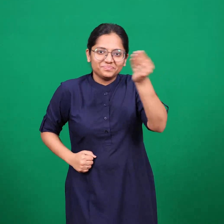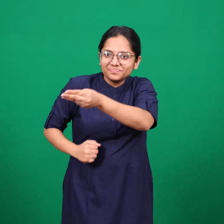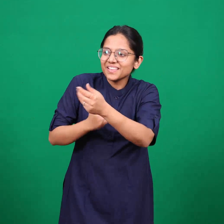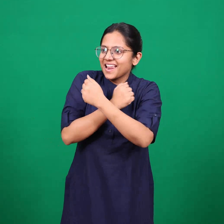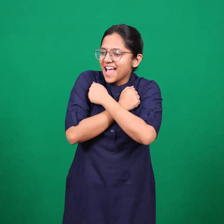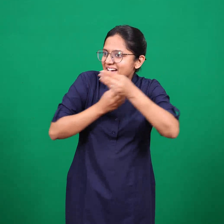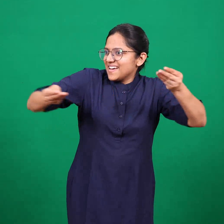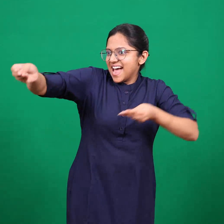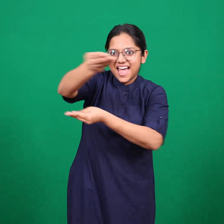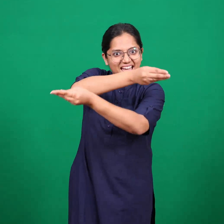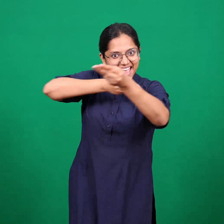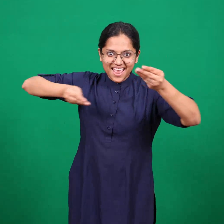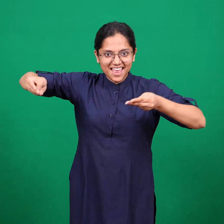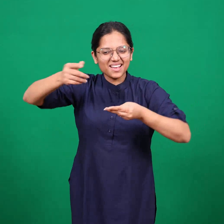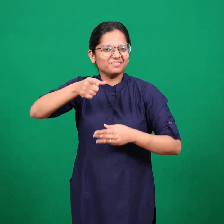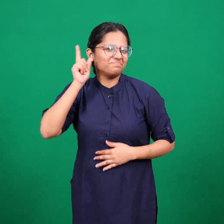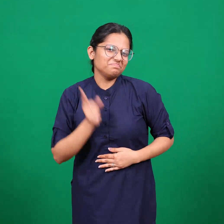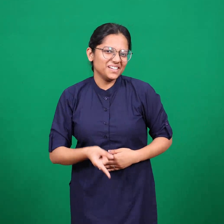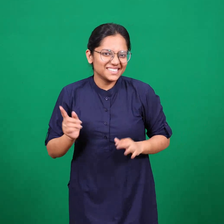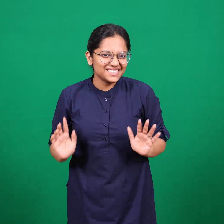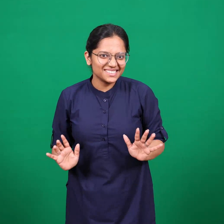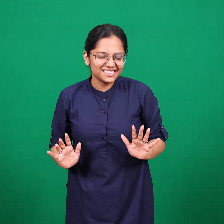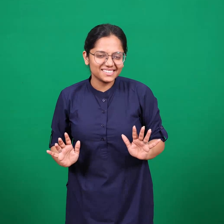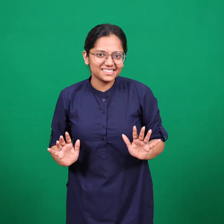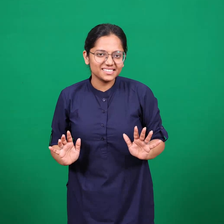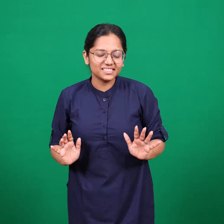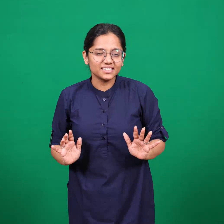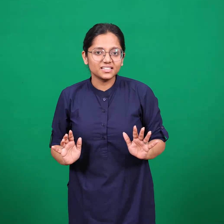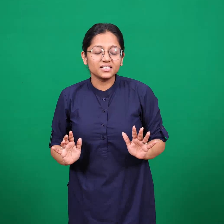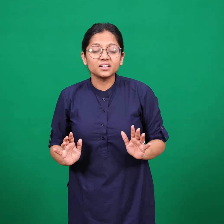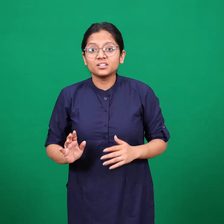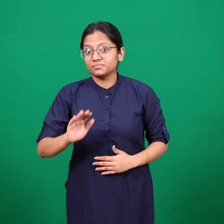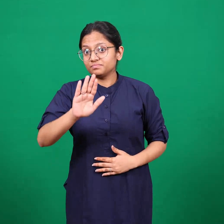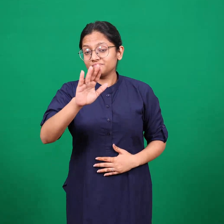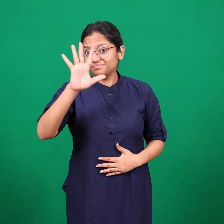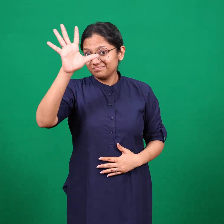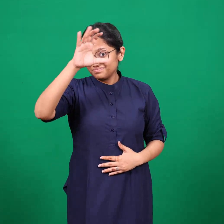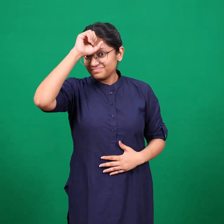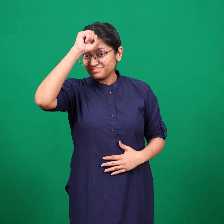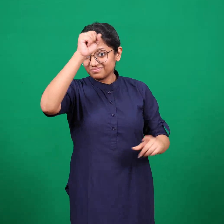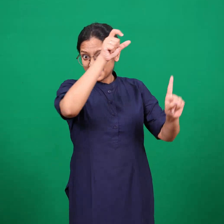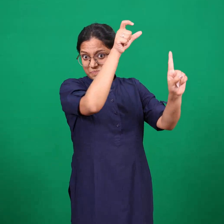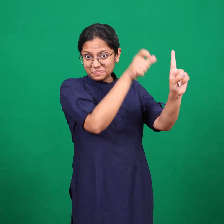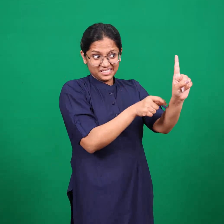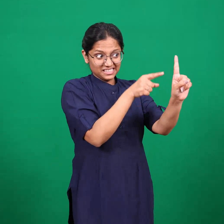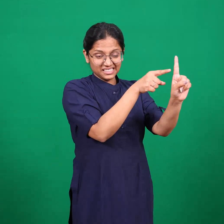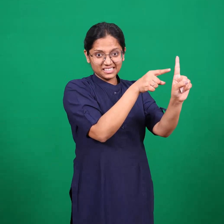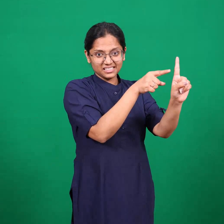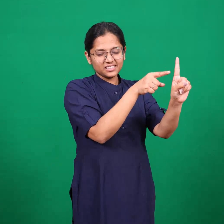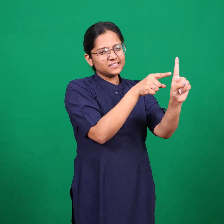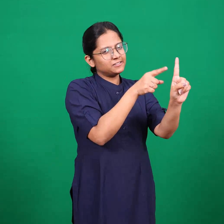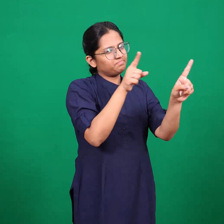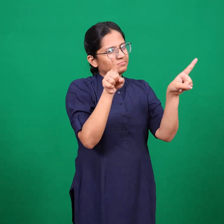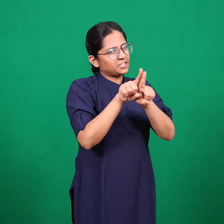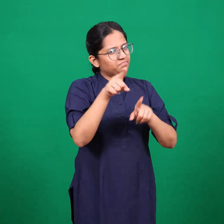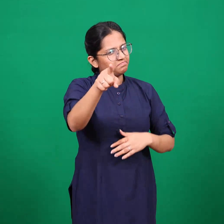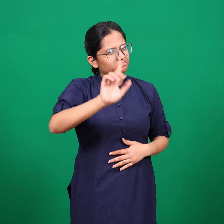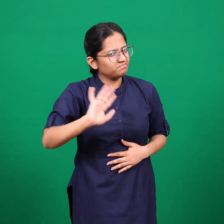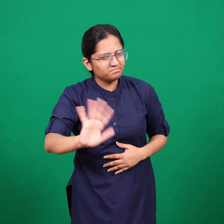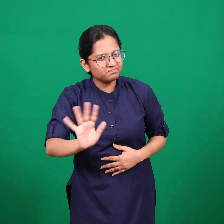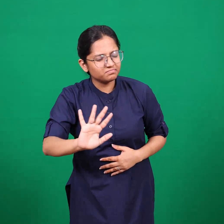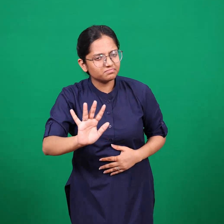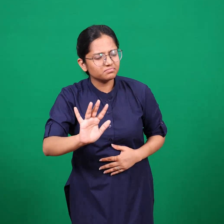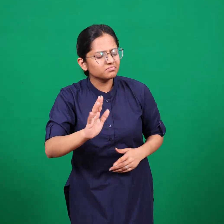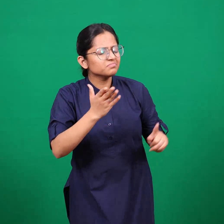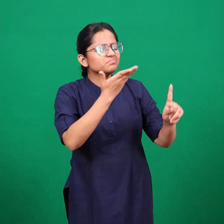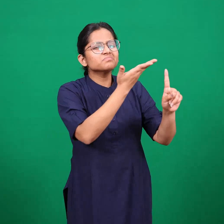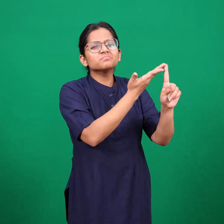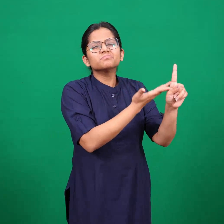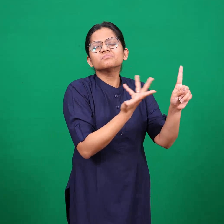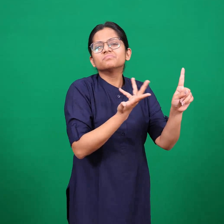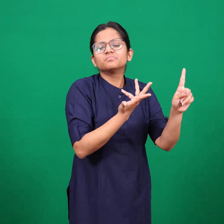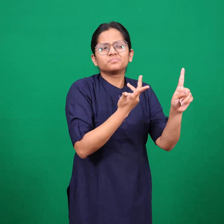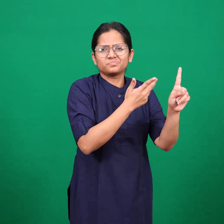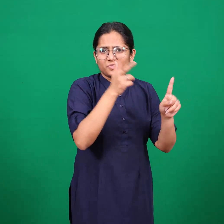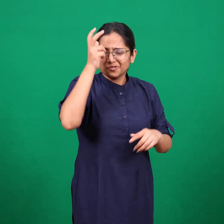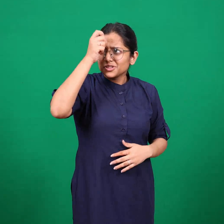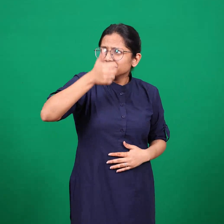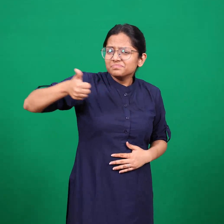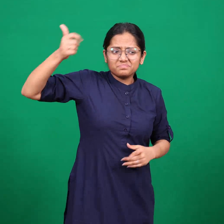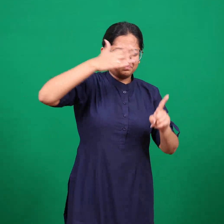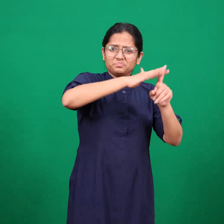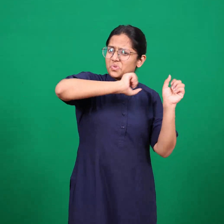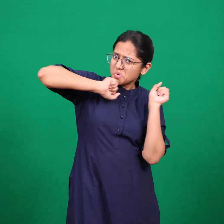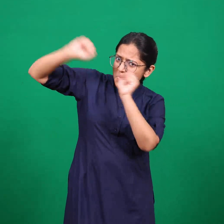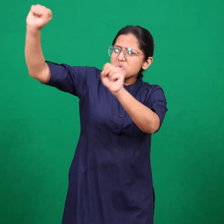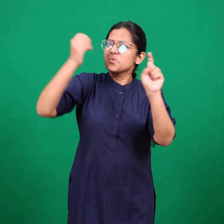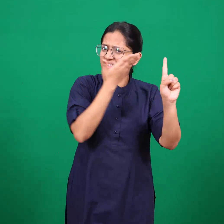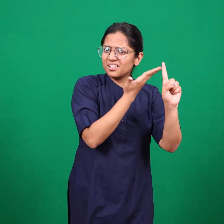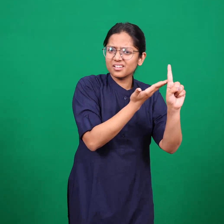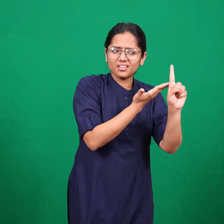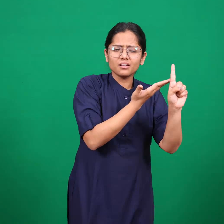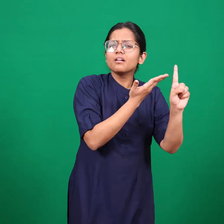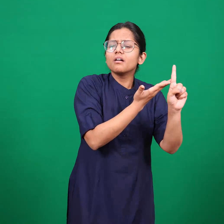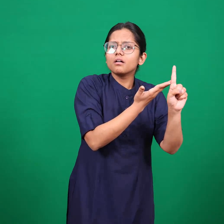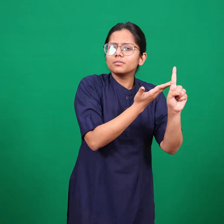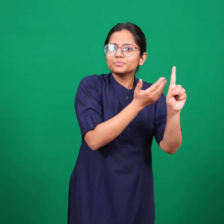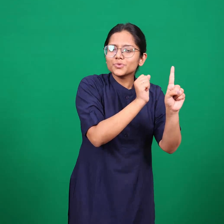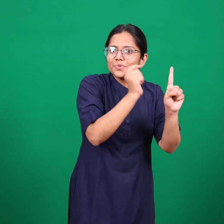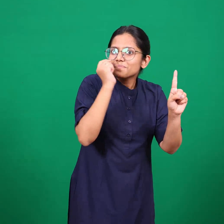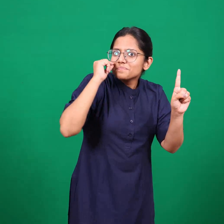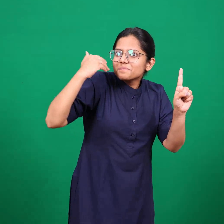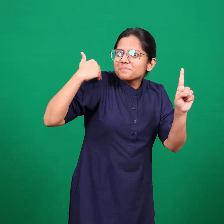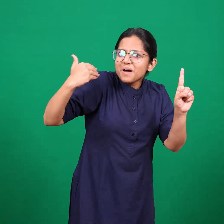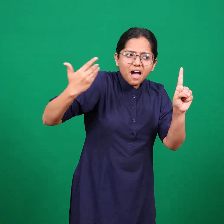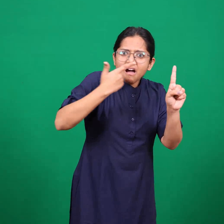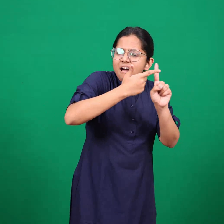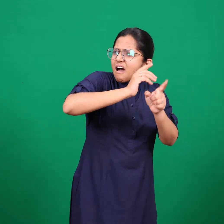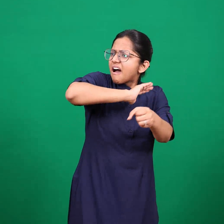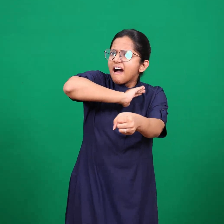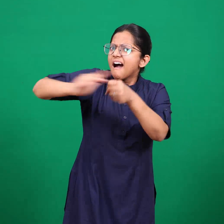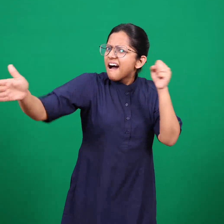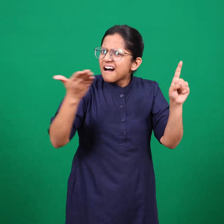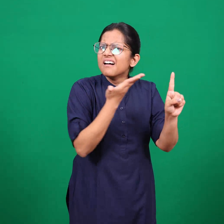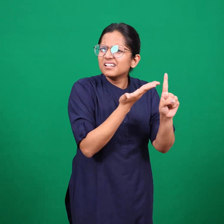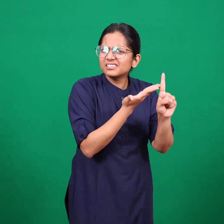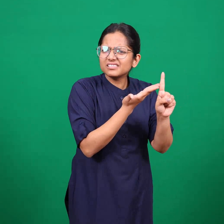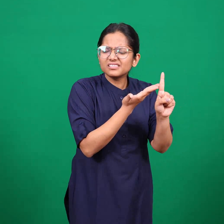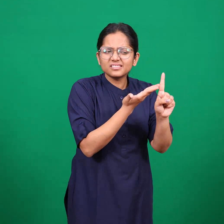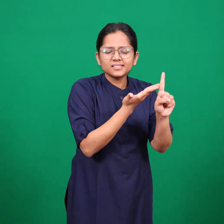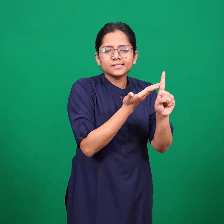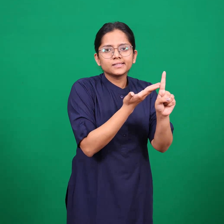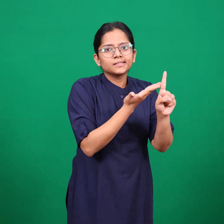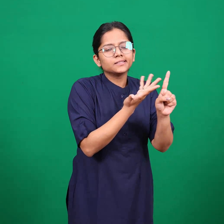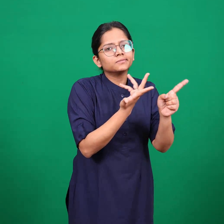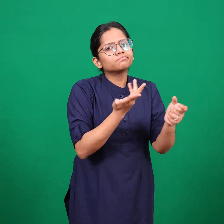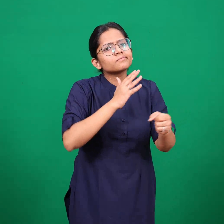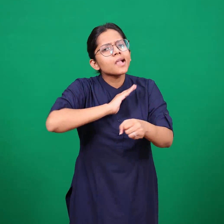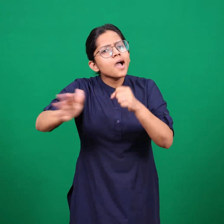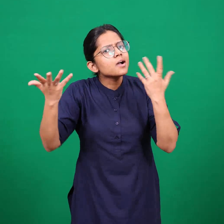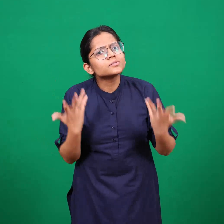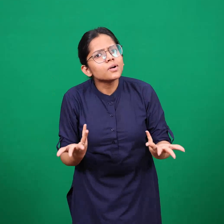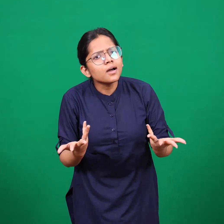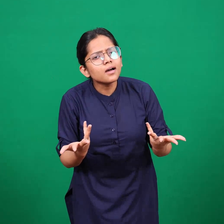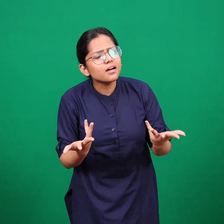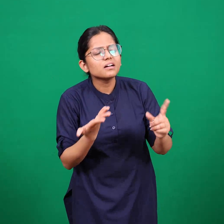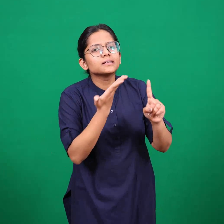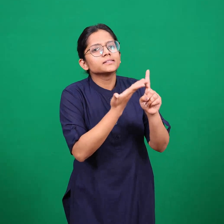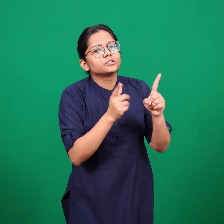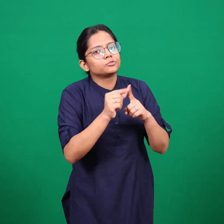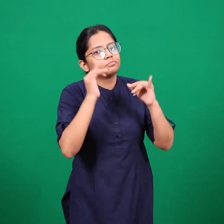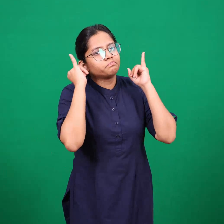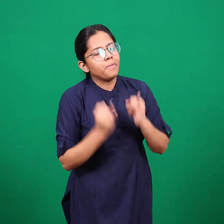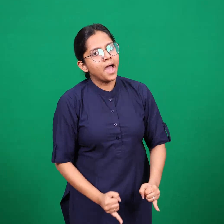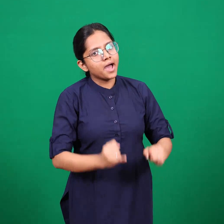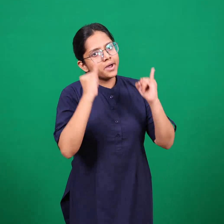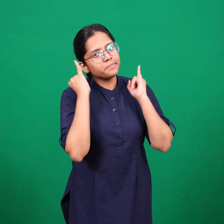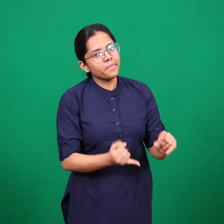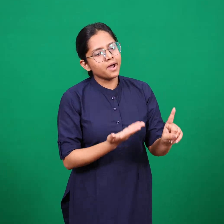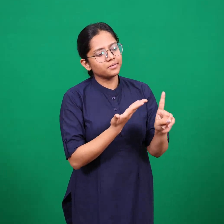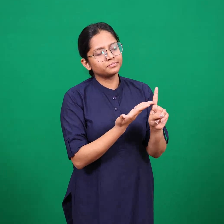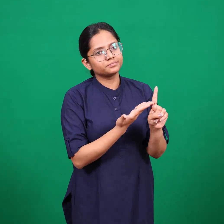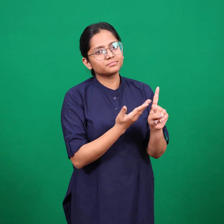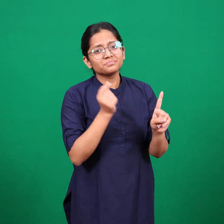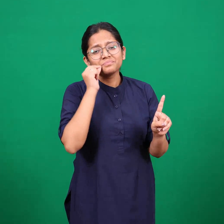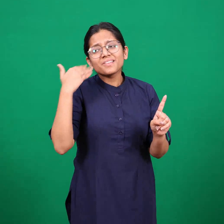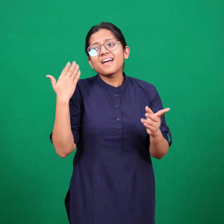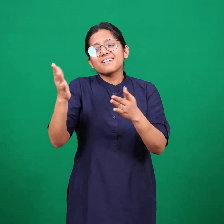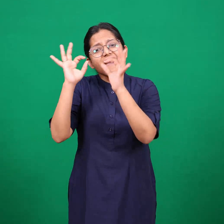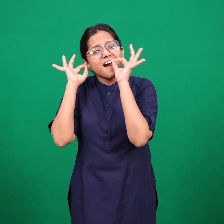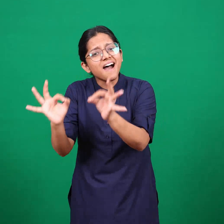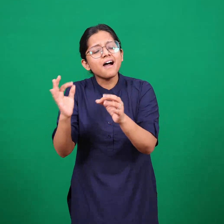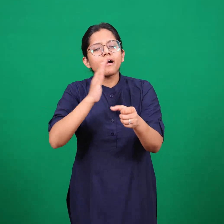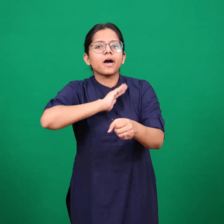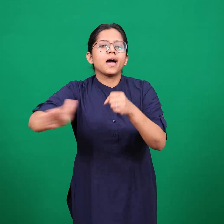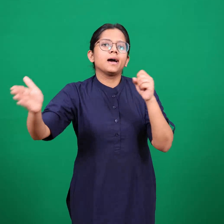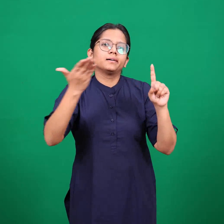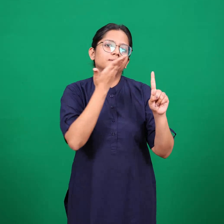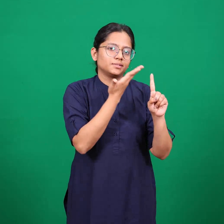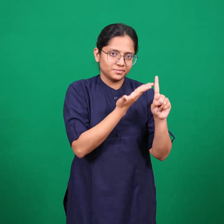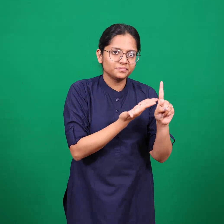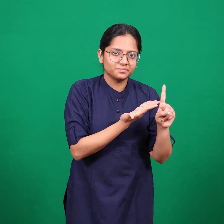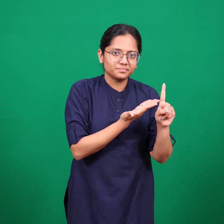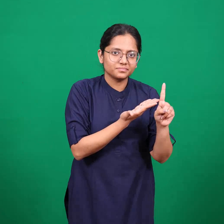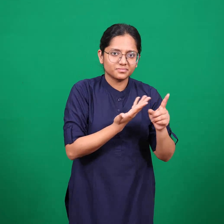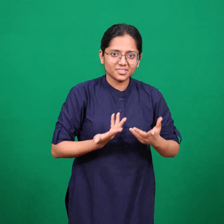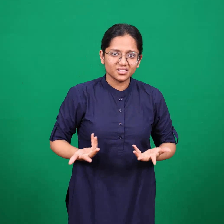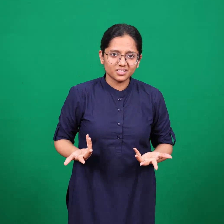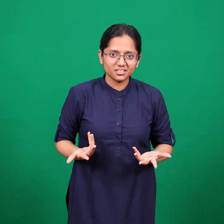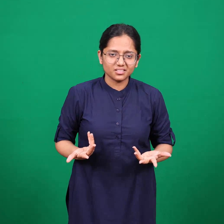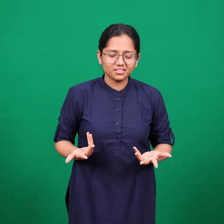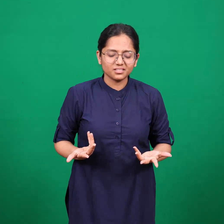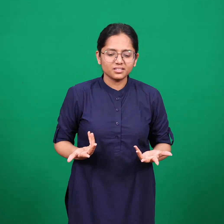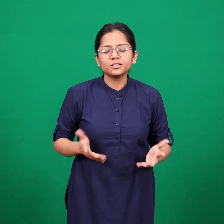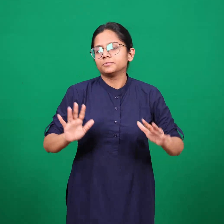Do not be like Cain, who belonged to the evil one and murdered his brother. And why did Cain slay him?